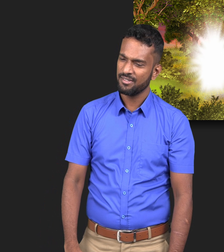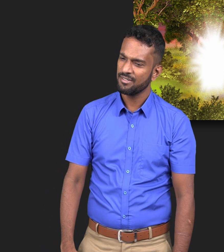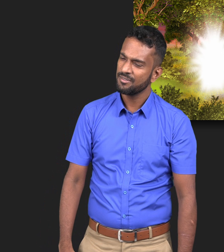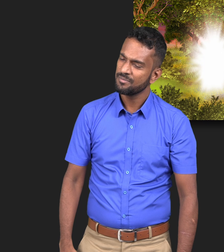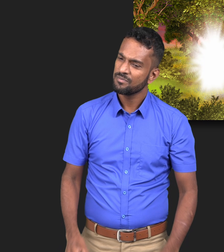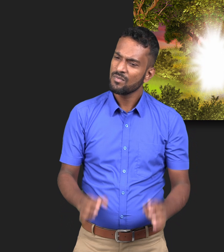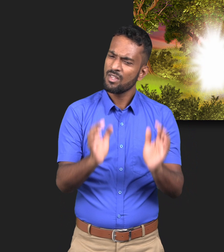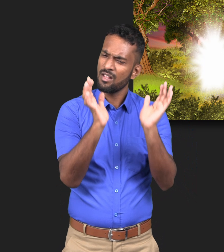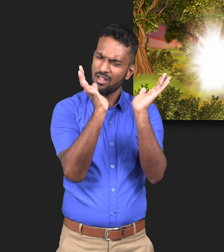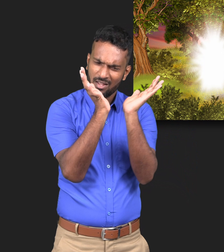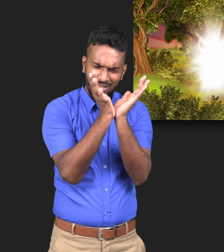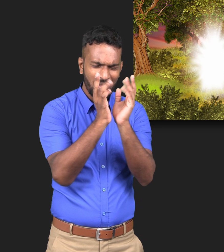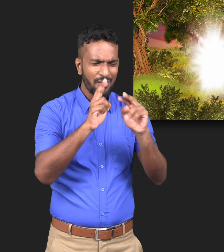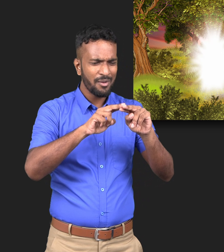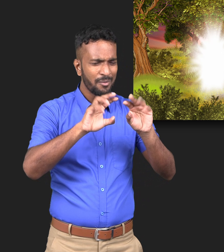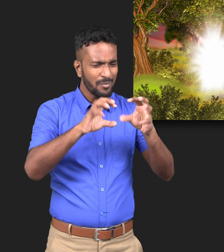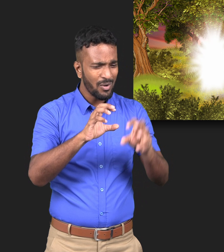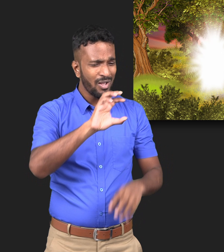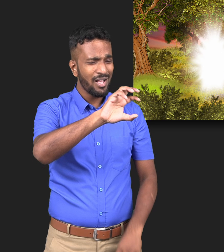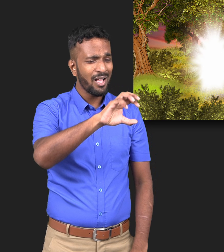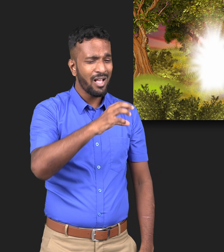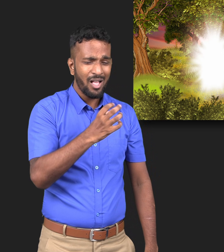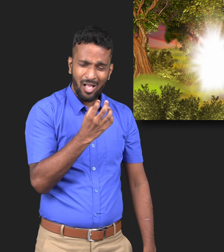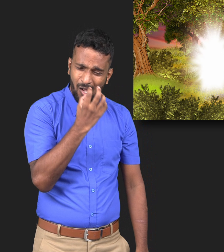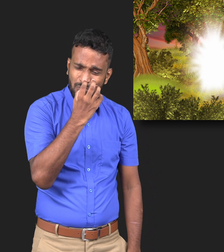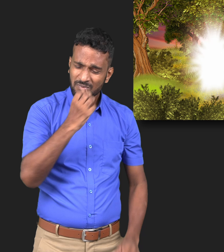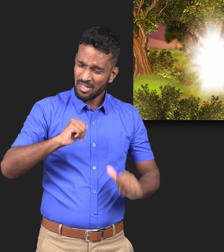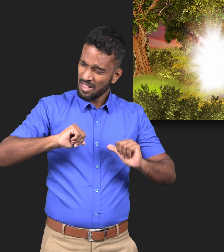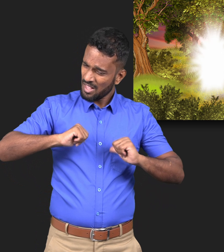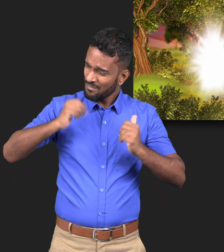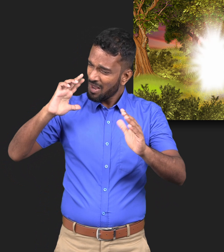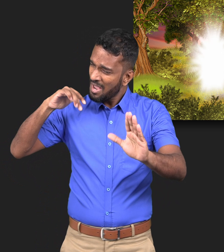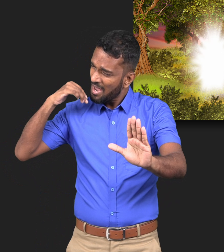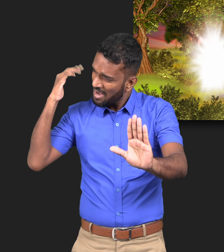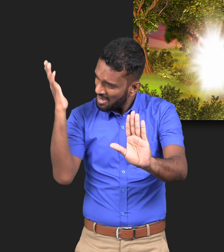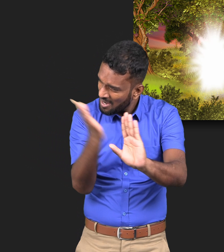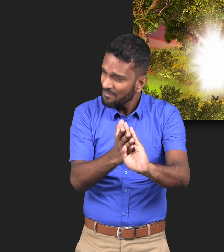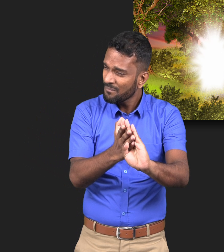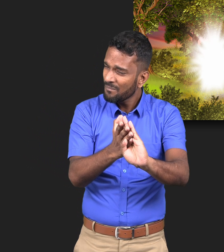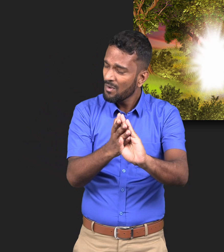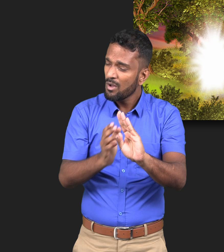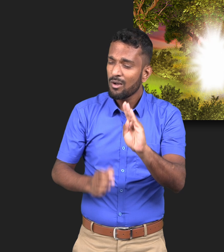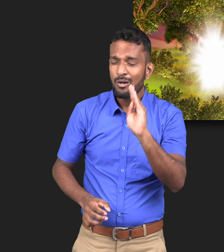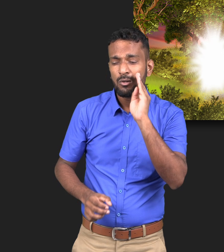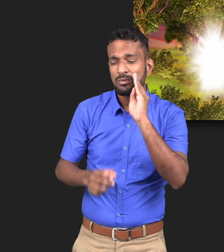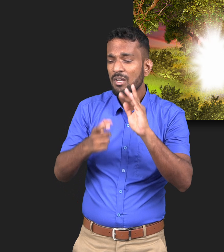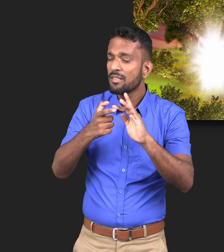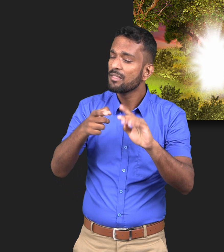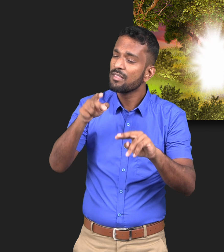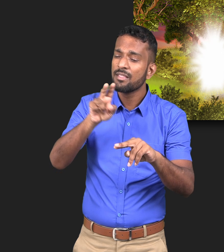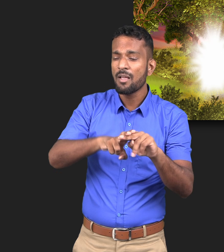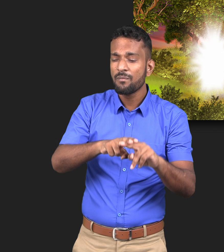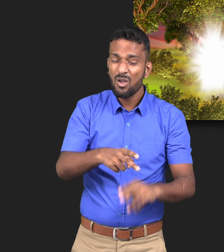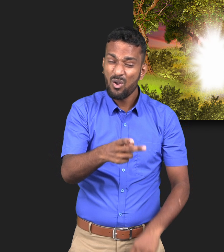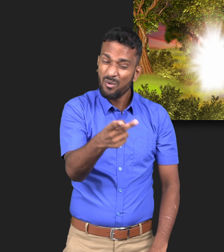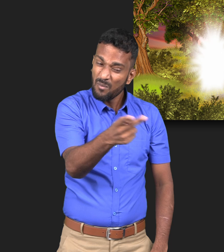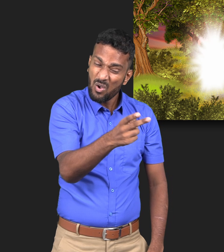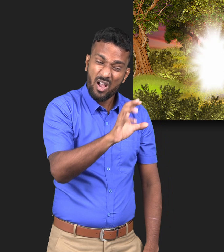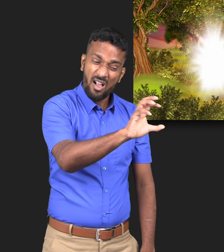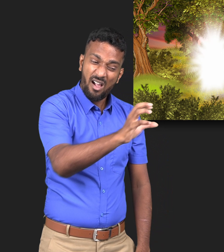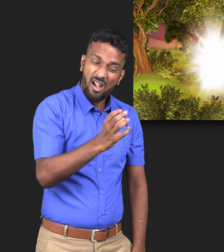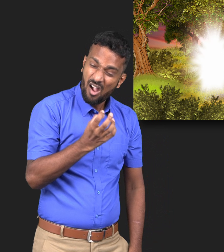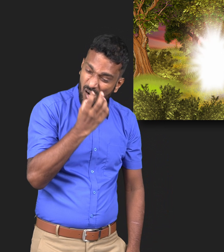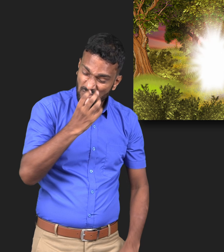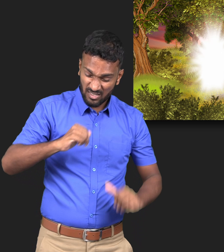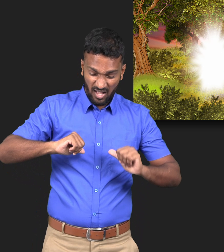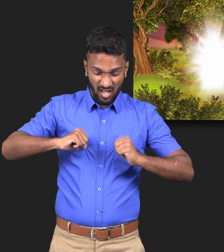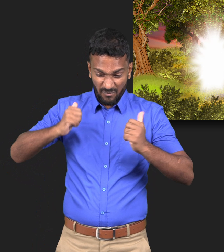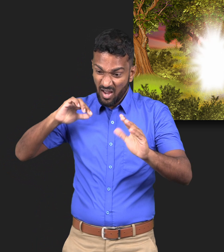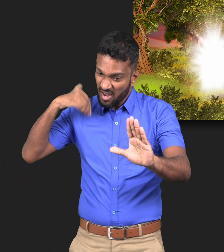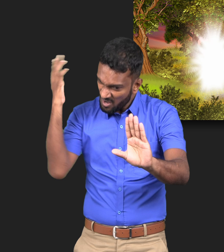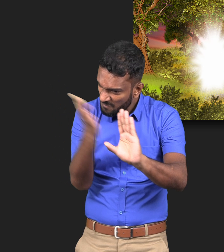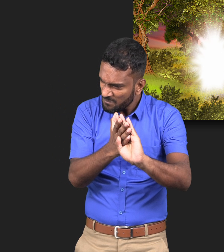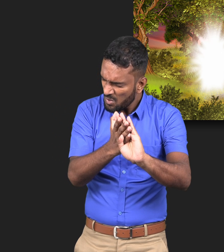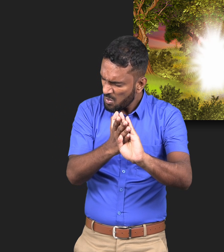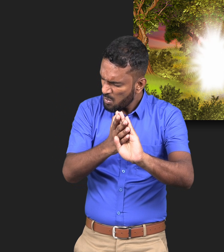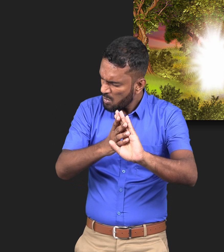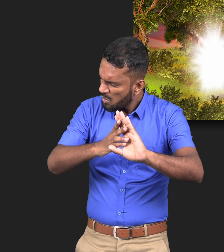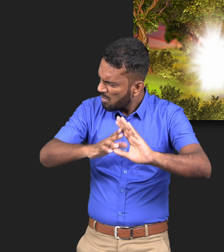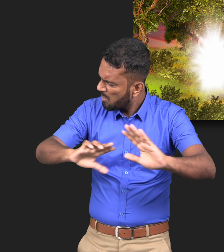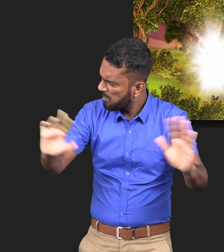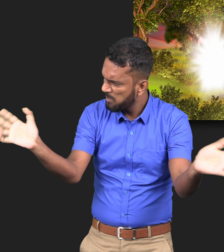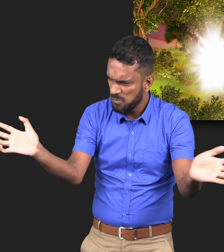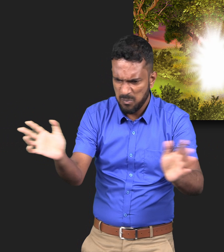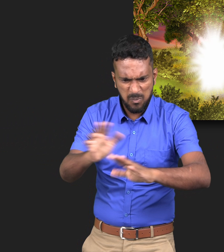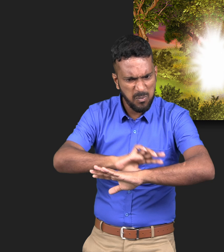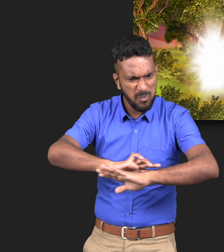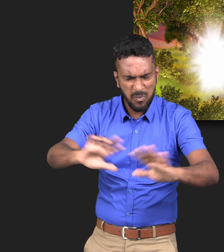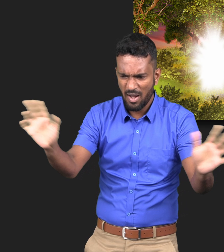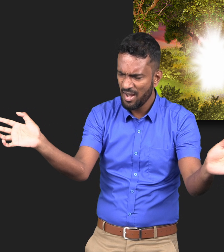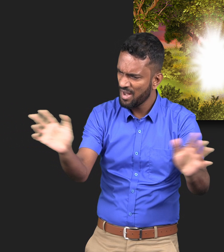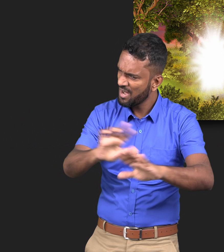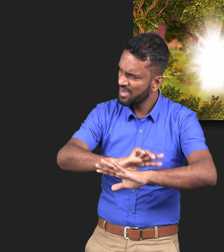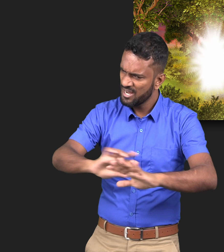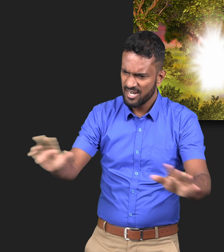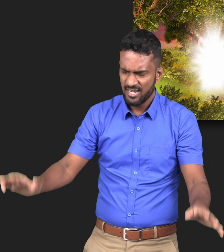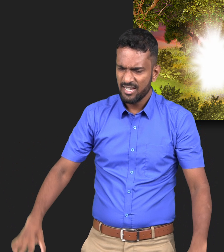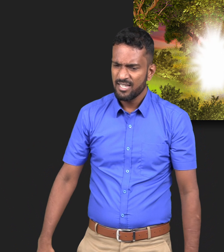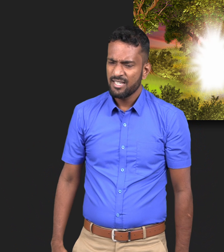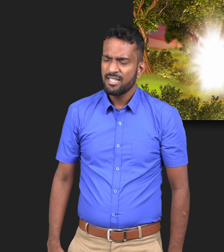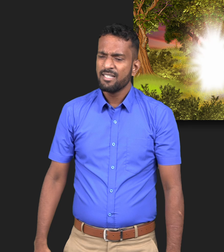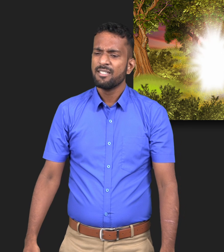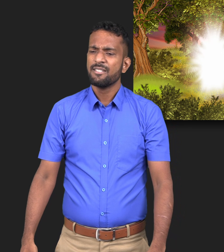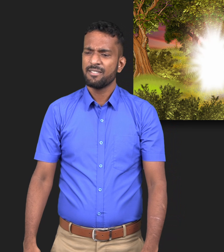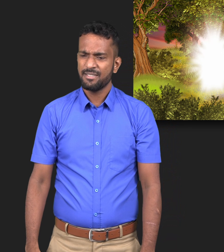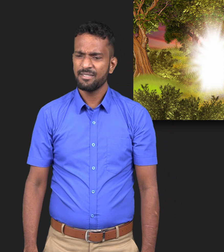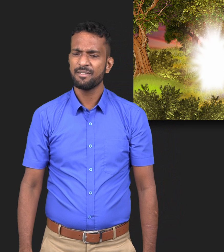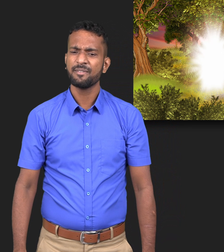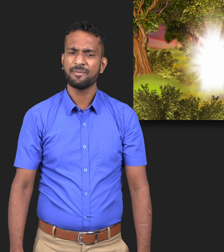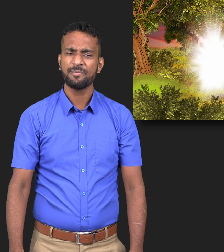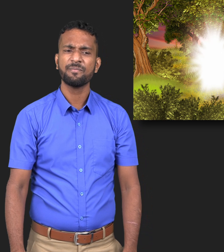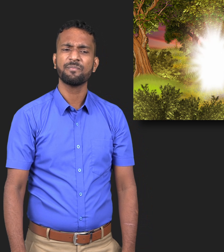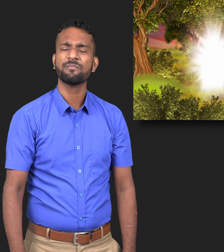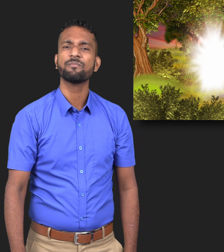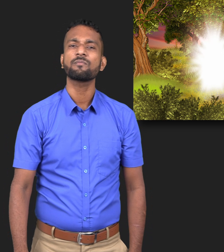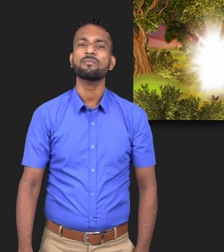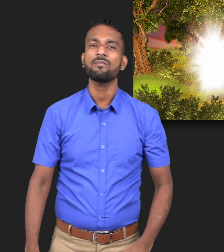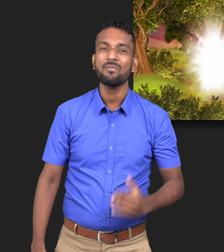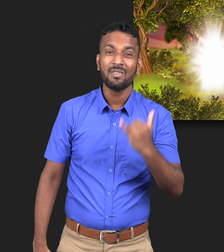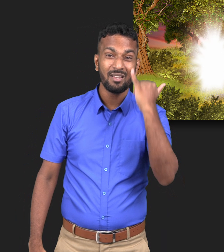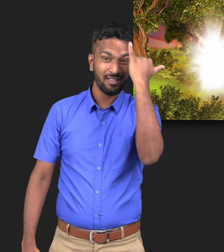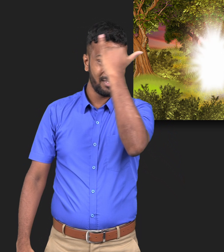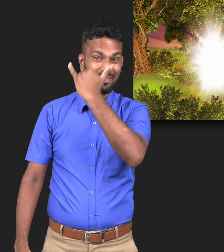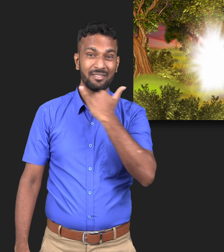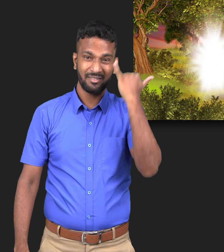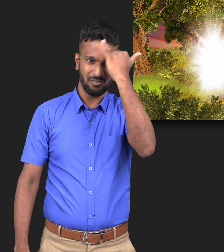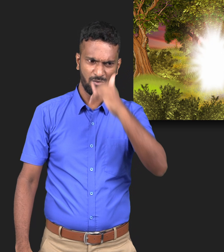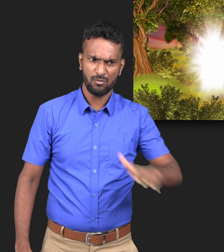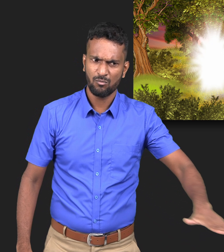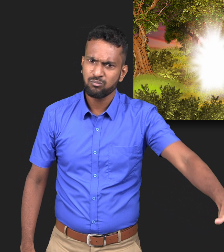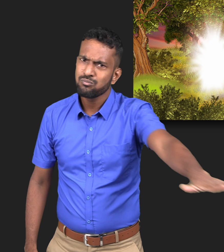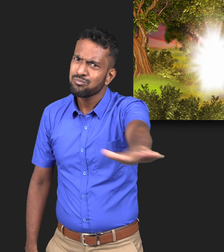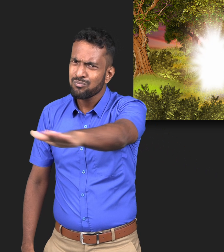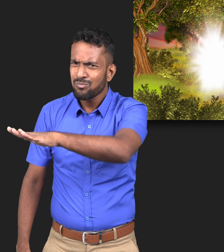And now, lest he reach out his hand and take also from the tree of life, and eat, and live forever...”